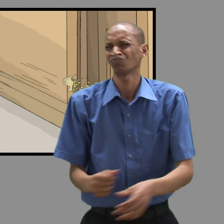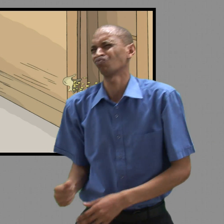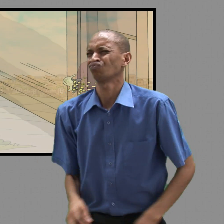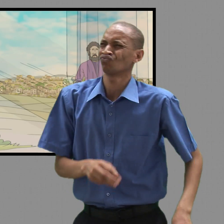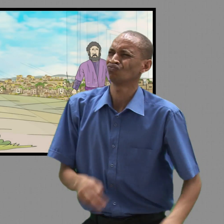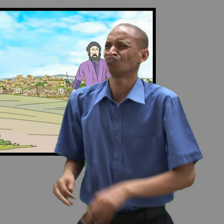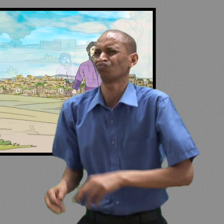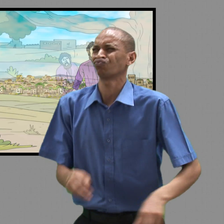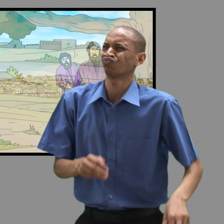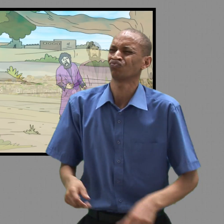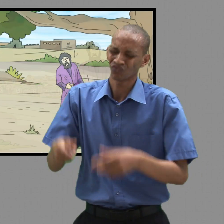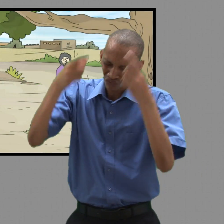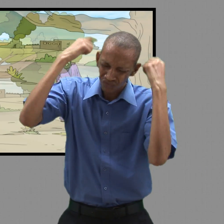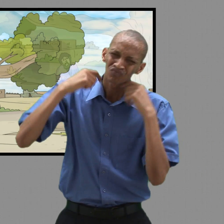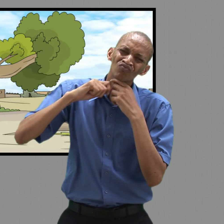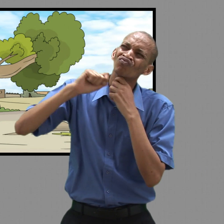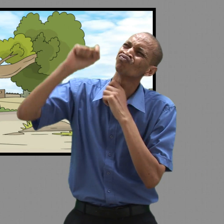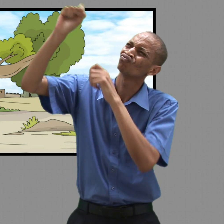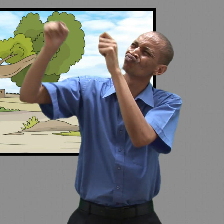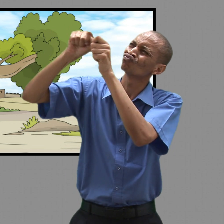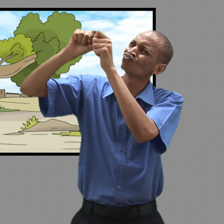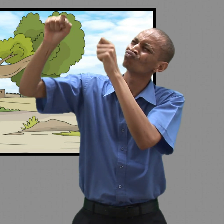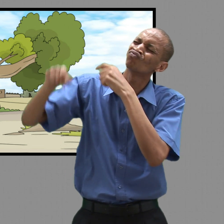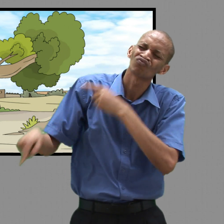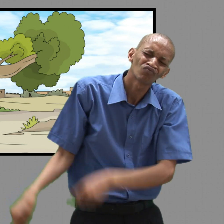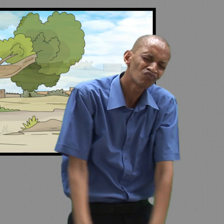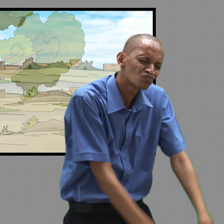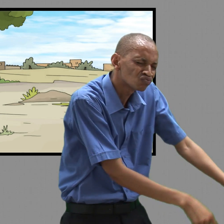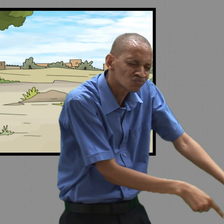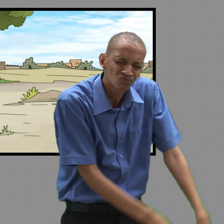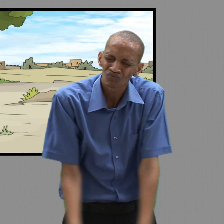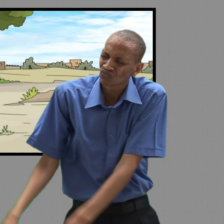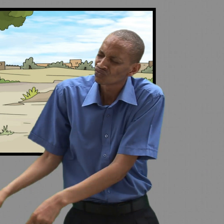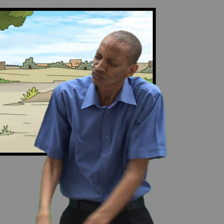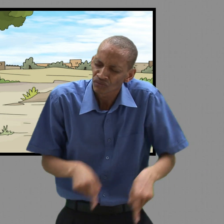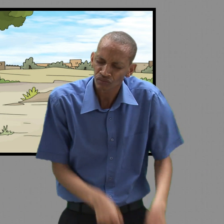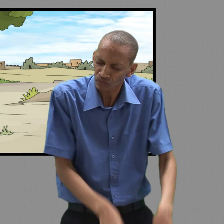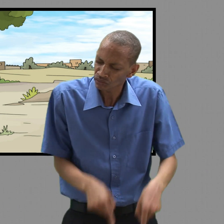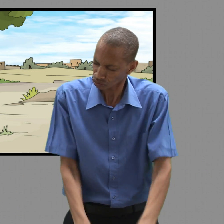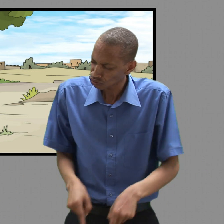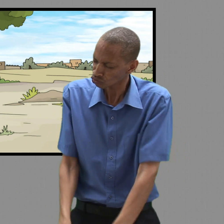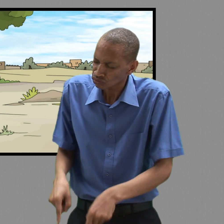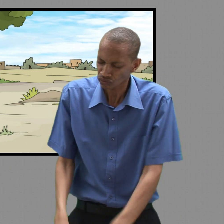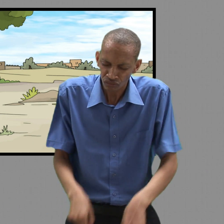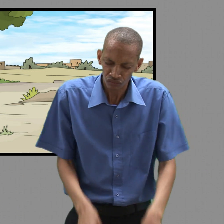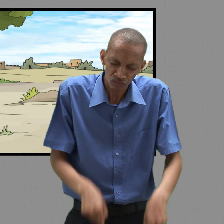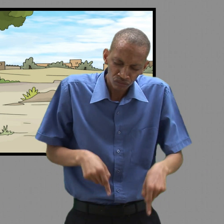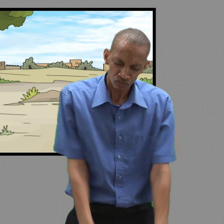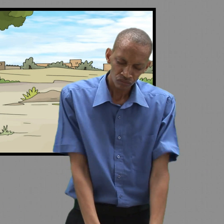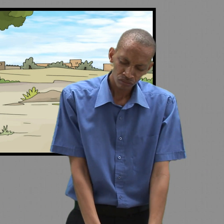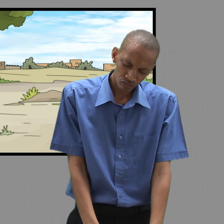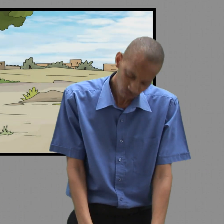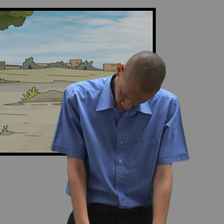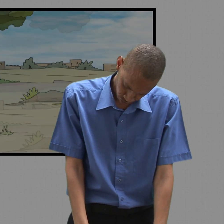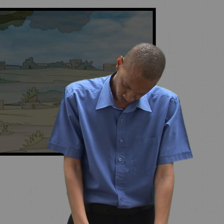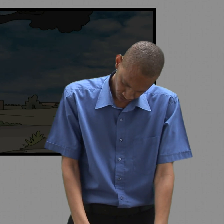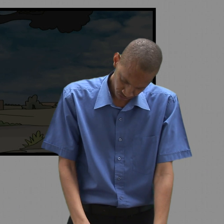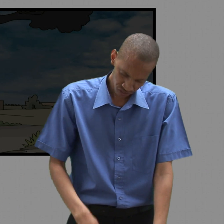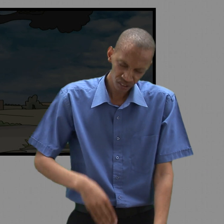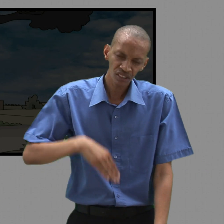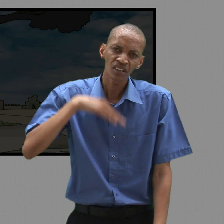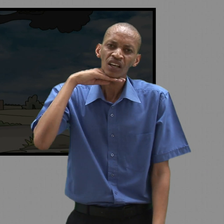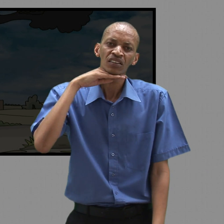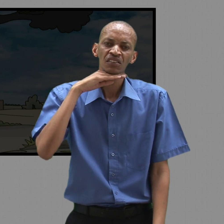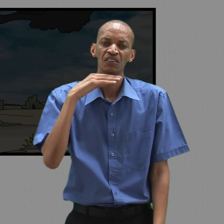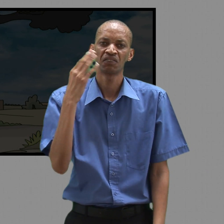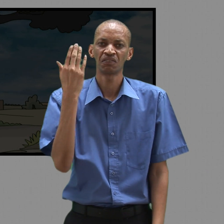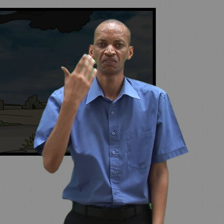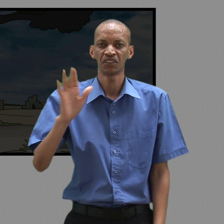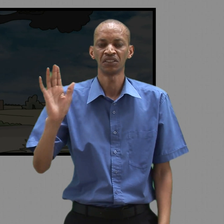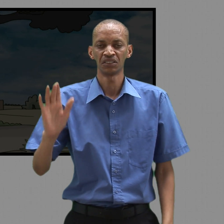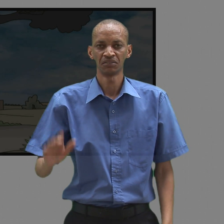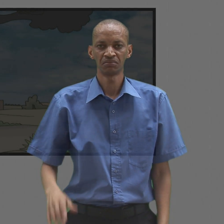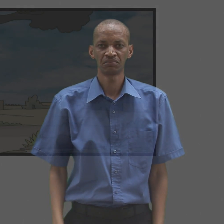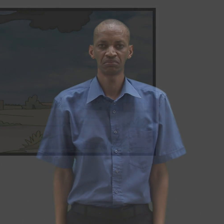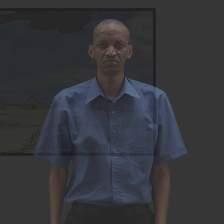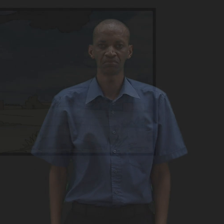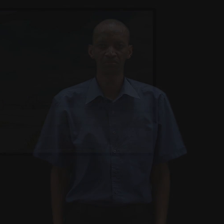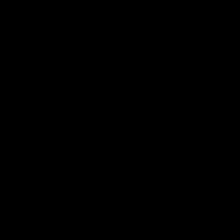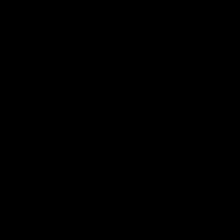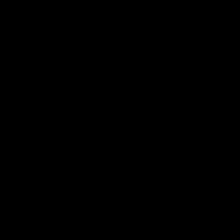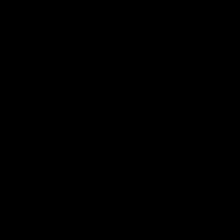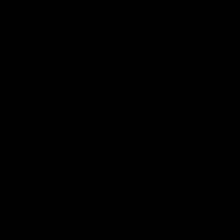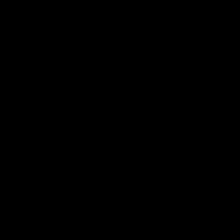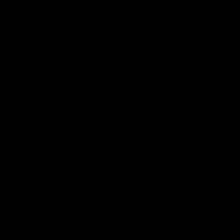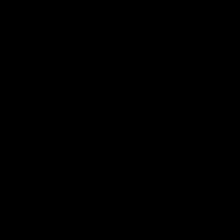Then he went away and hanged himself.